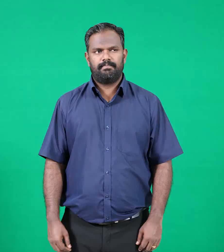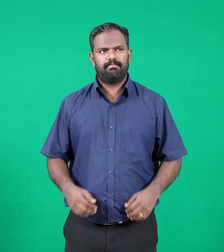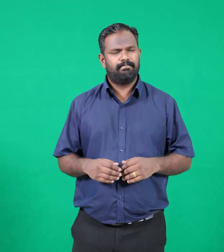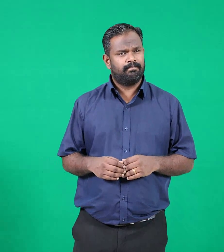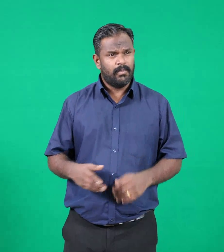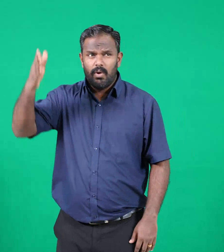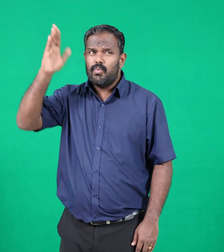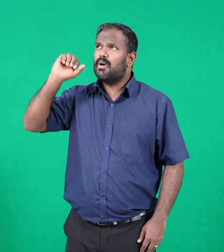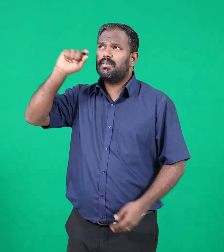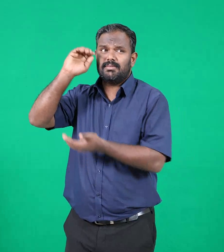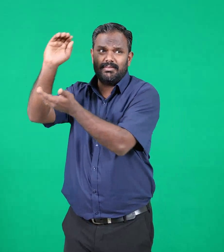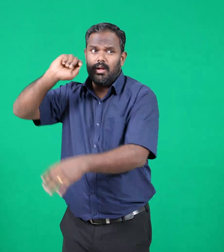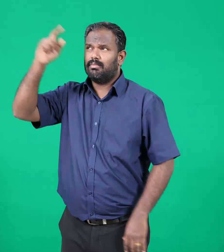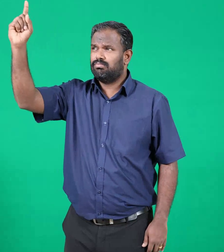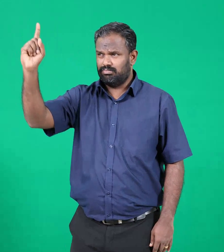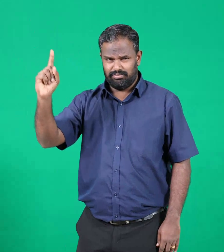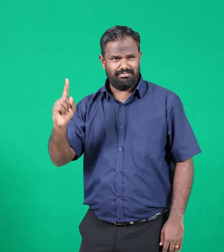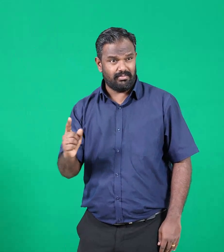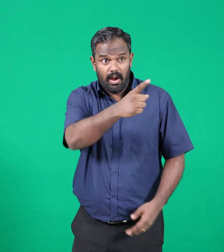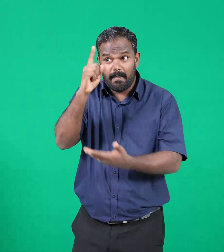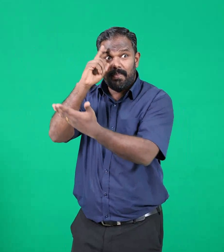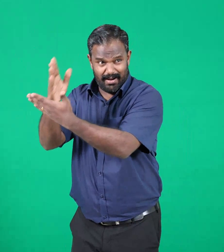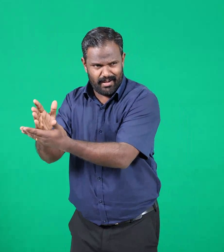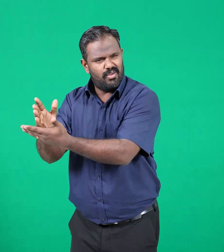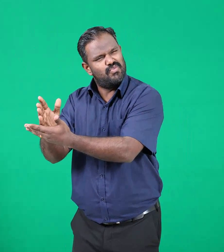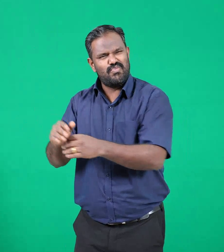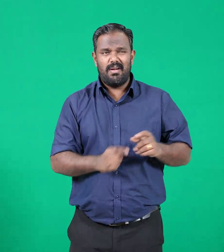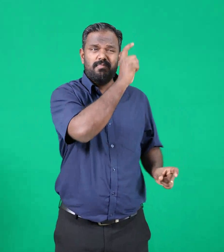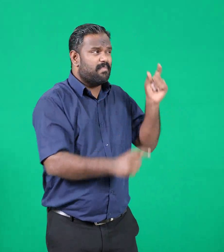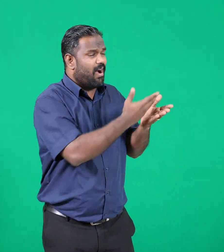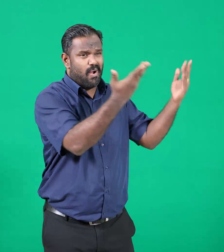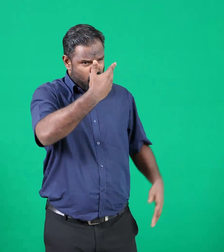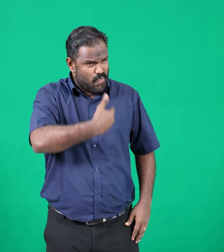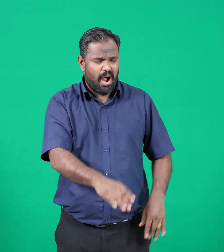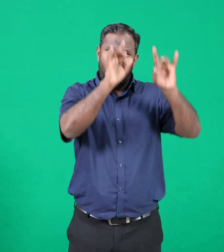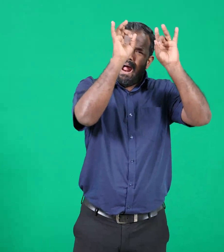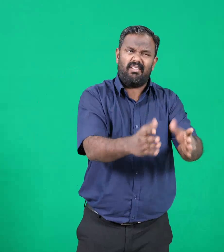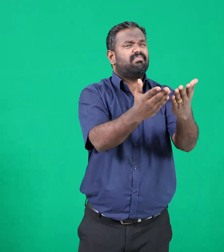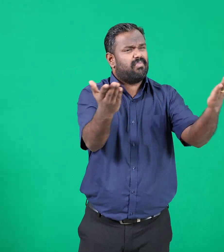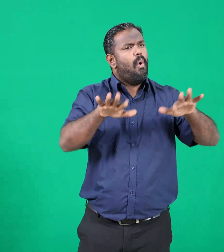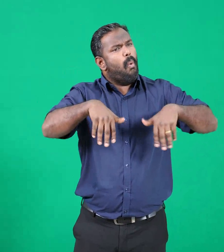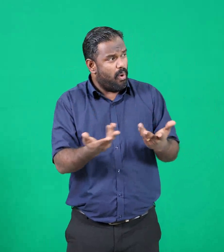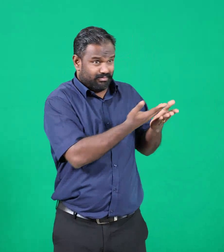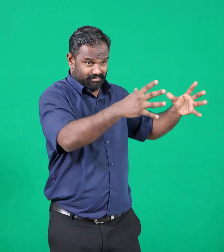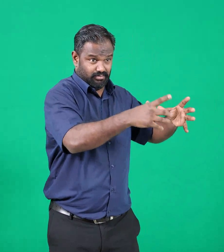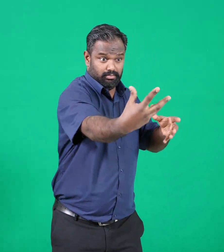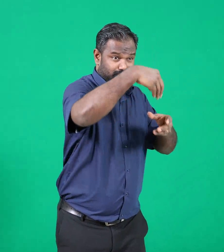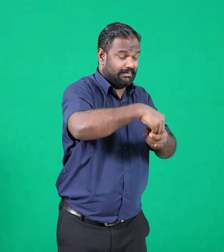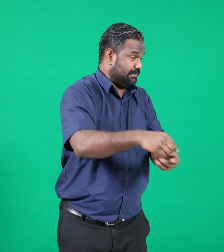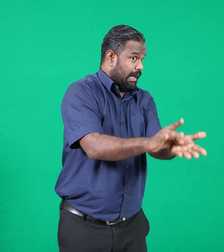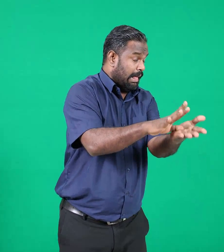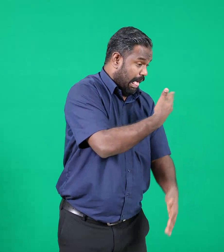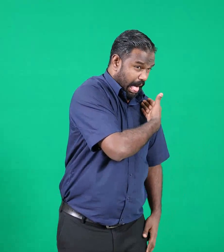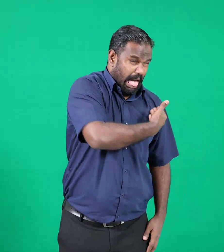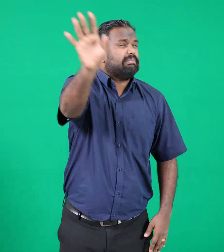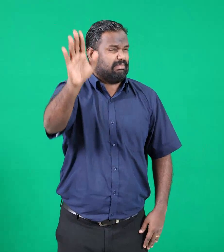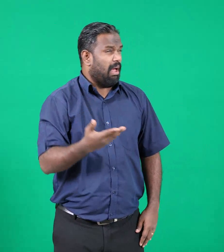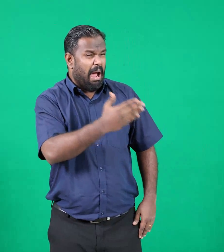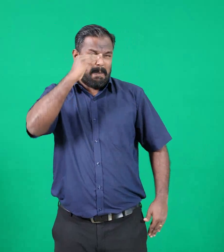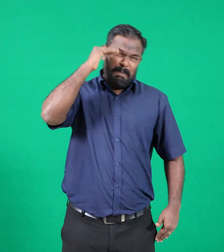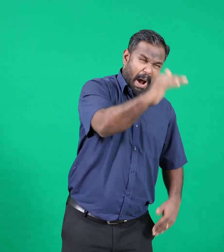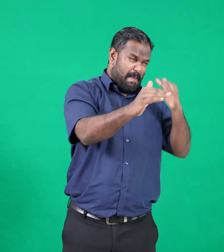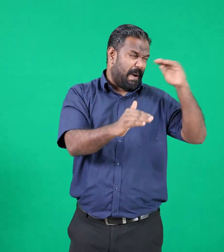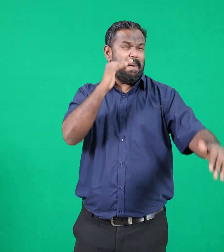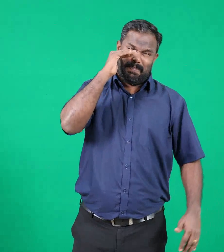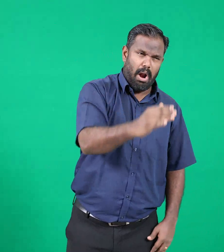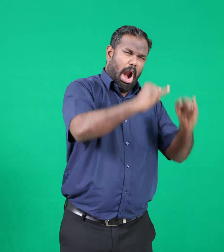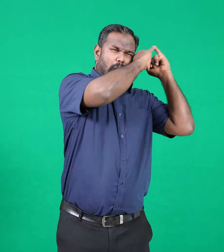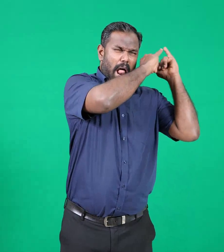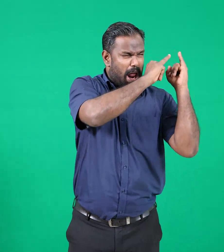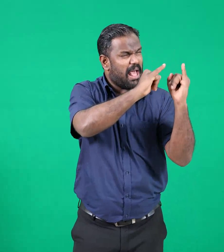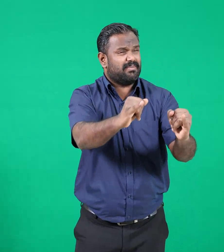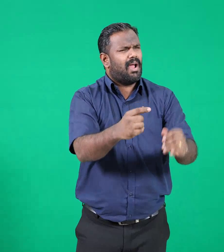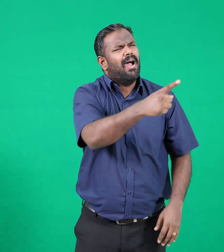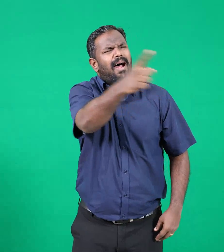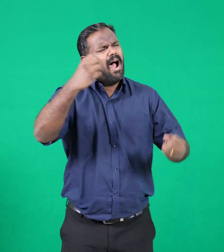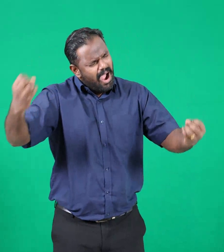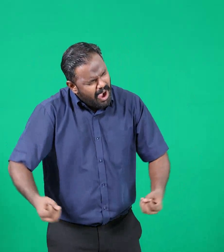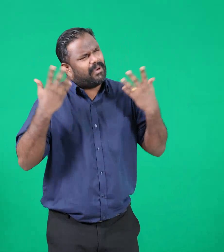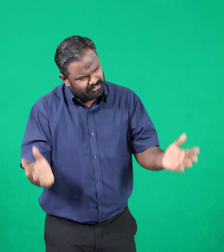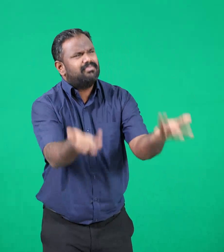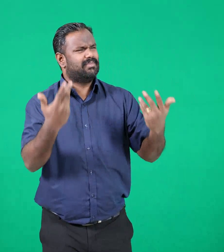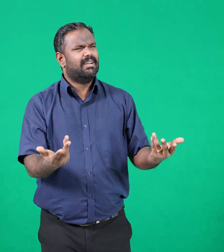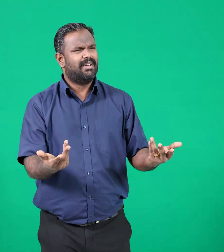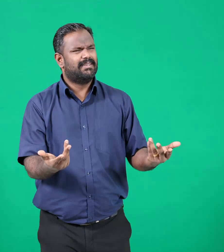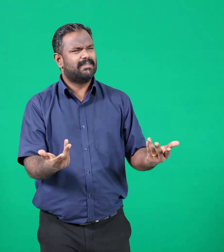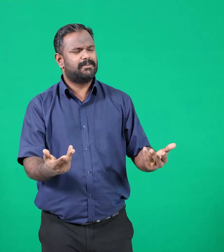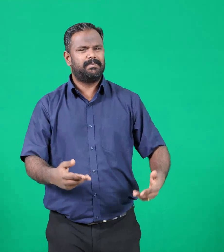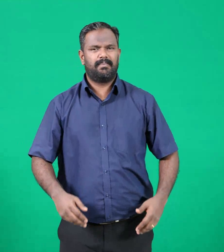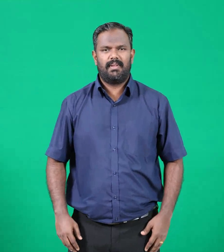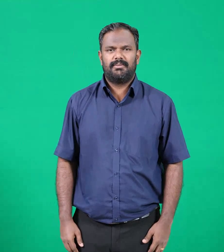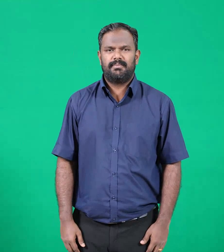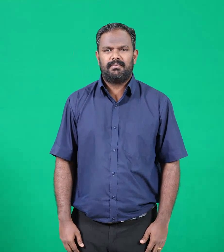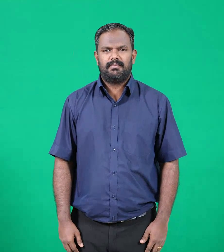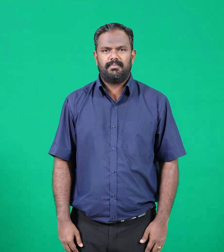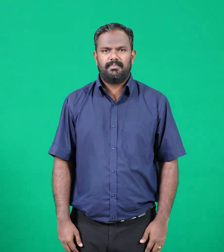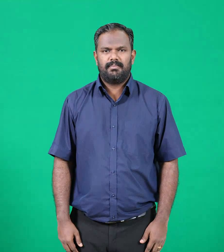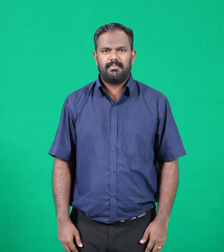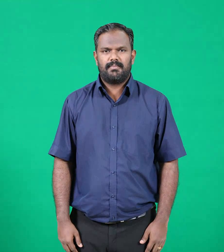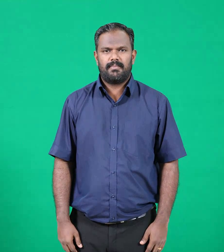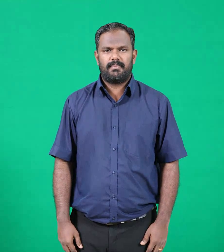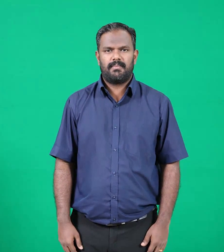Blessed are you when people hate you, and when they exclude you and insult you and reject your name as evil because of the Son of Man.